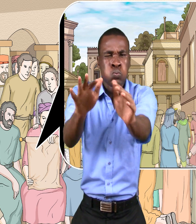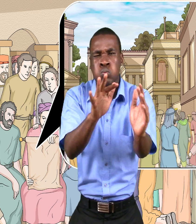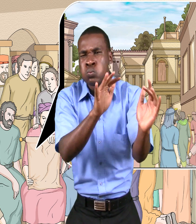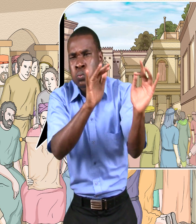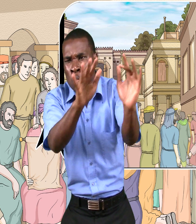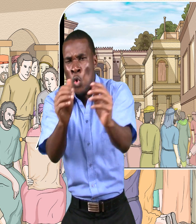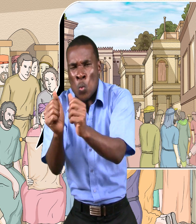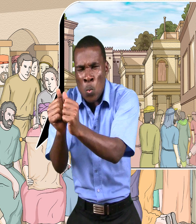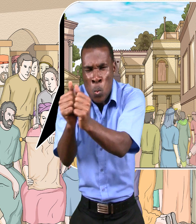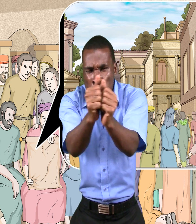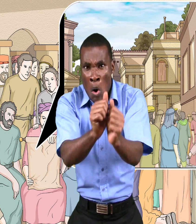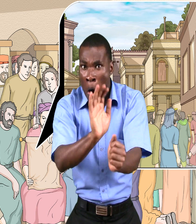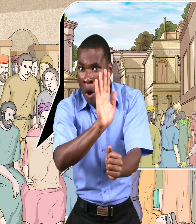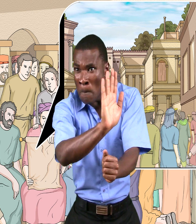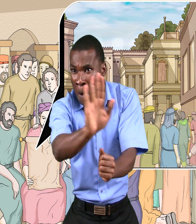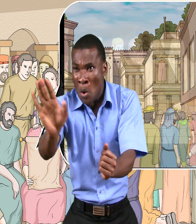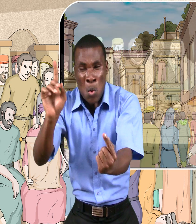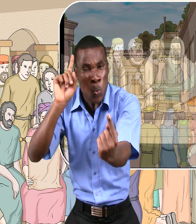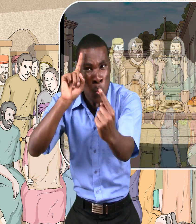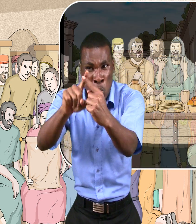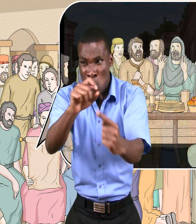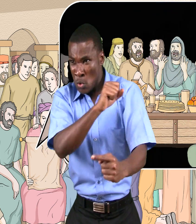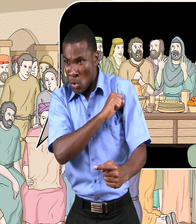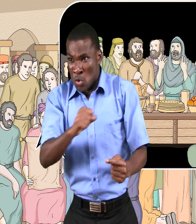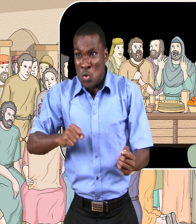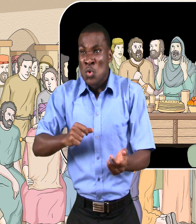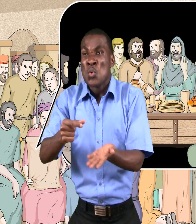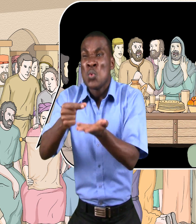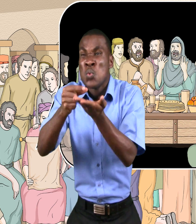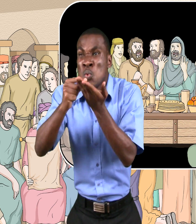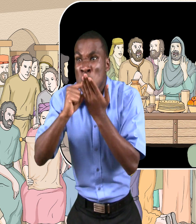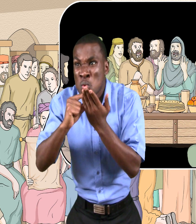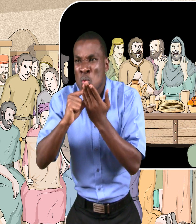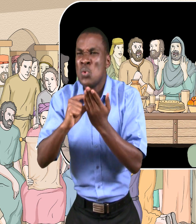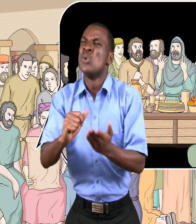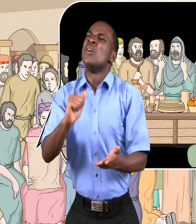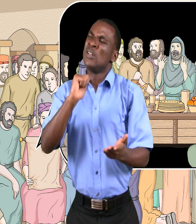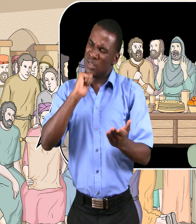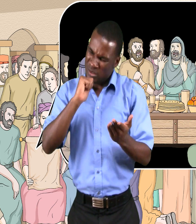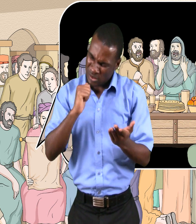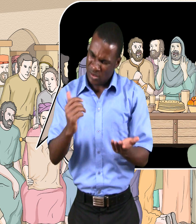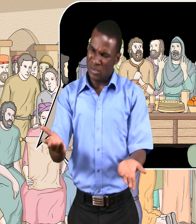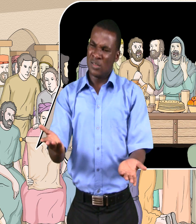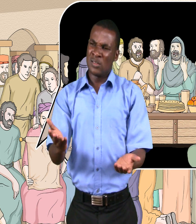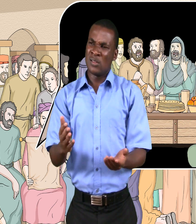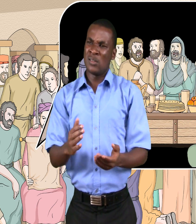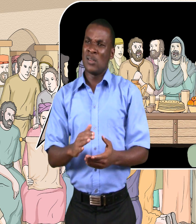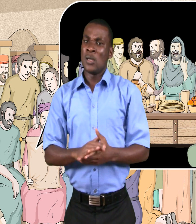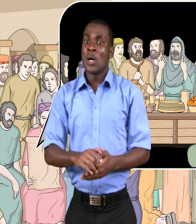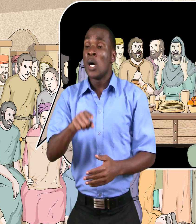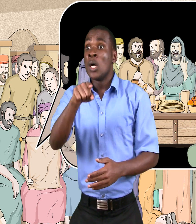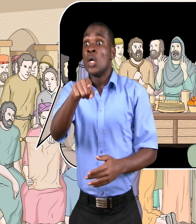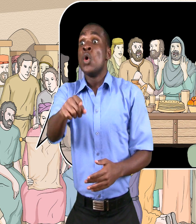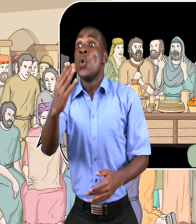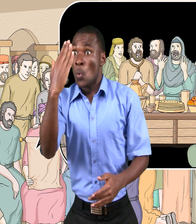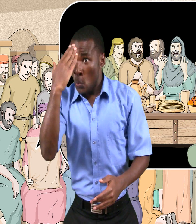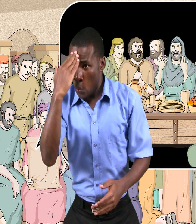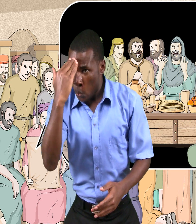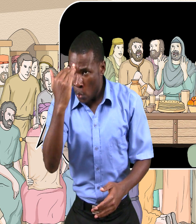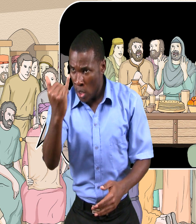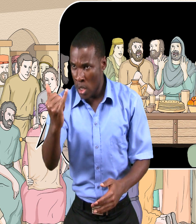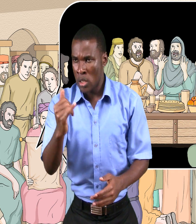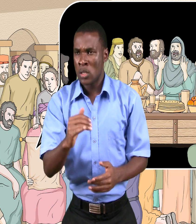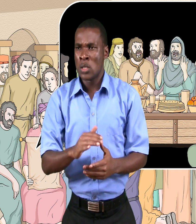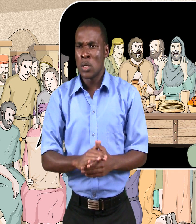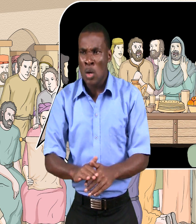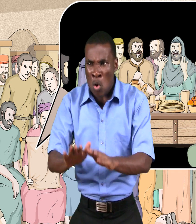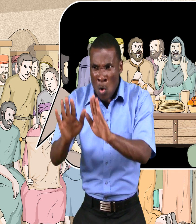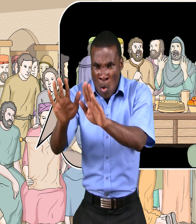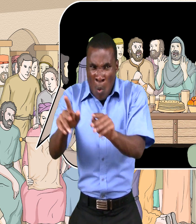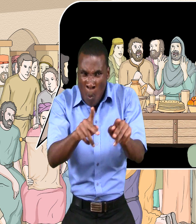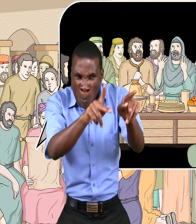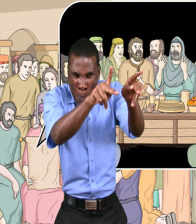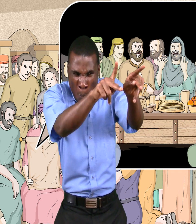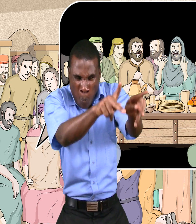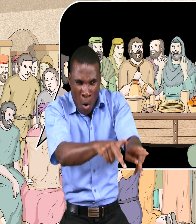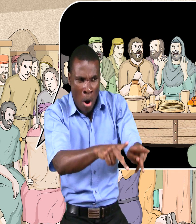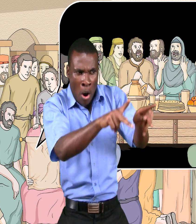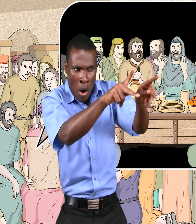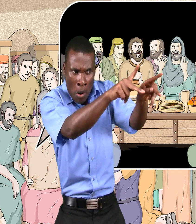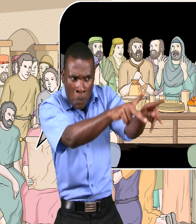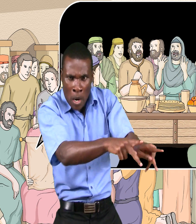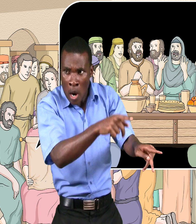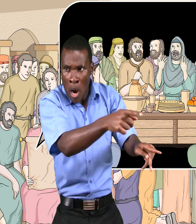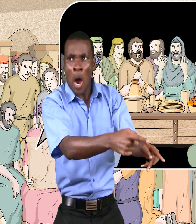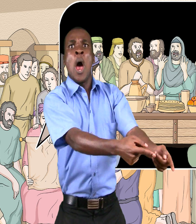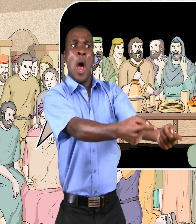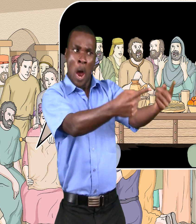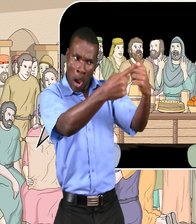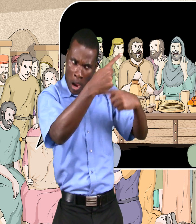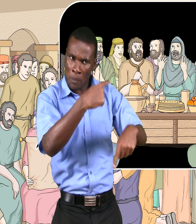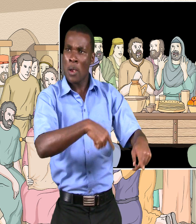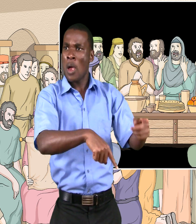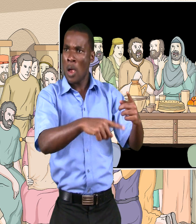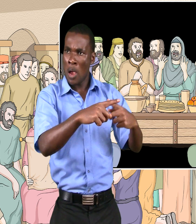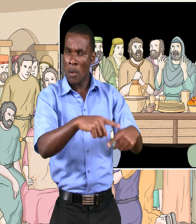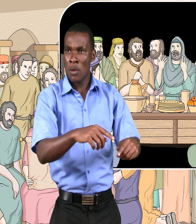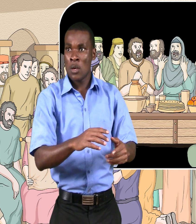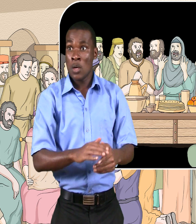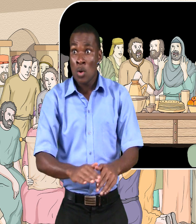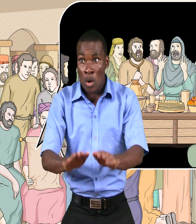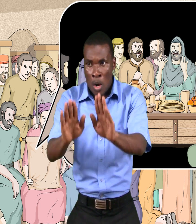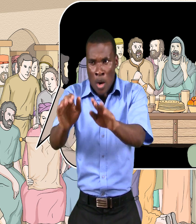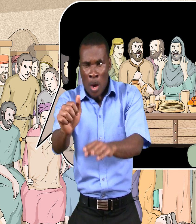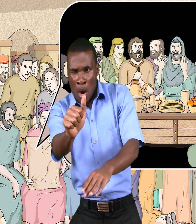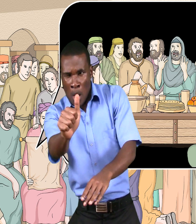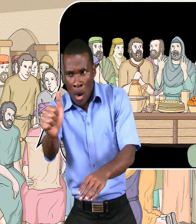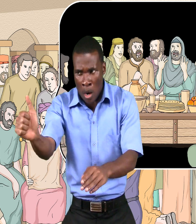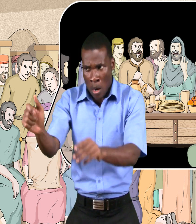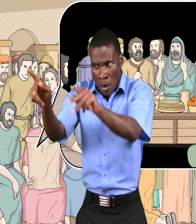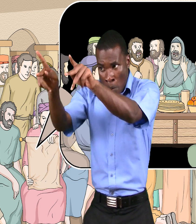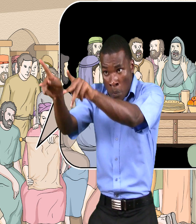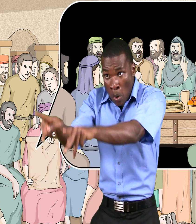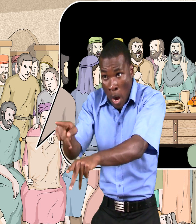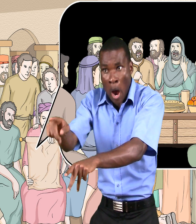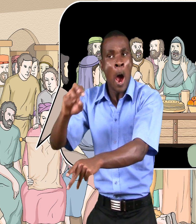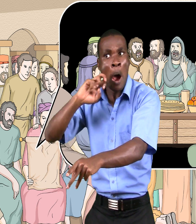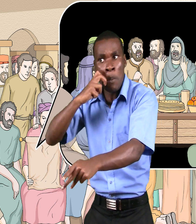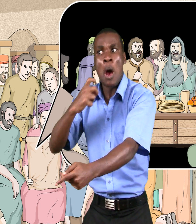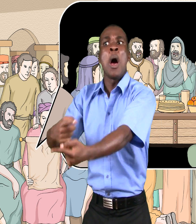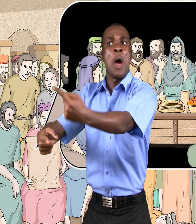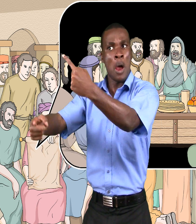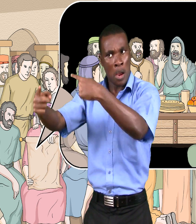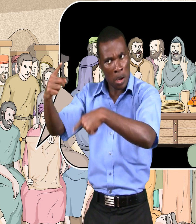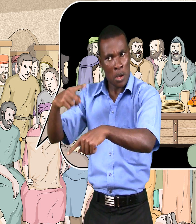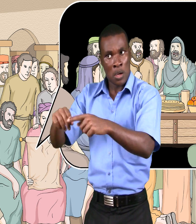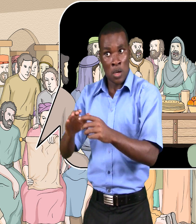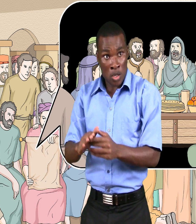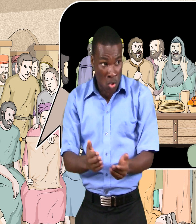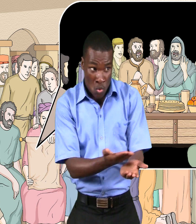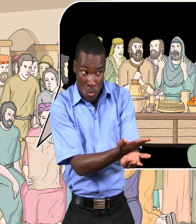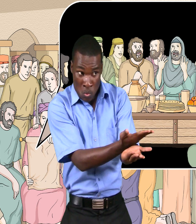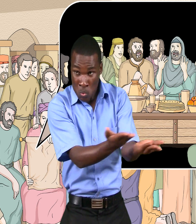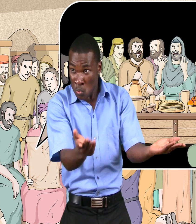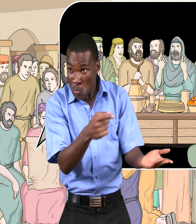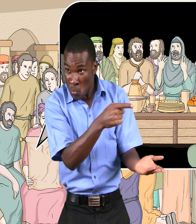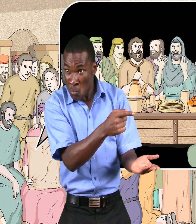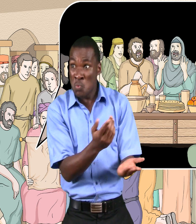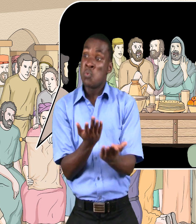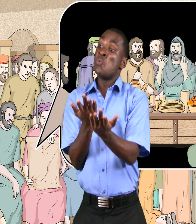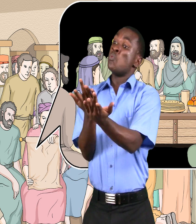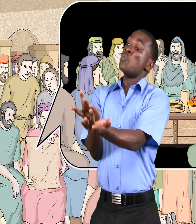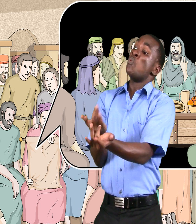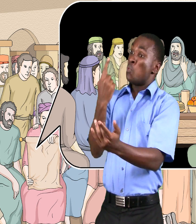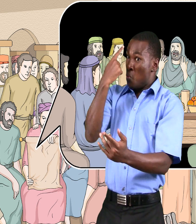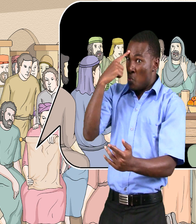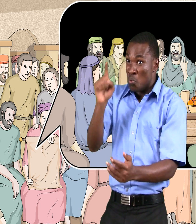Now then, when you come together, it is not the Lord’s Supper you eat.